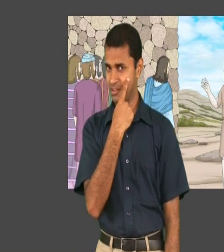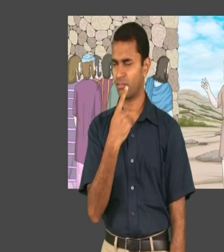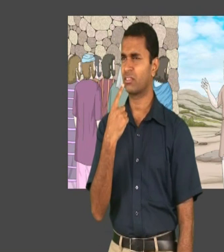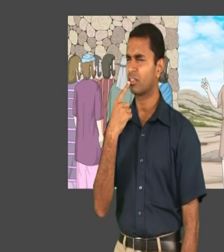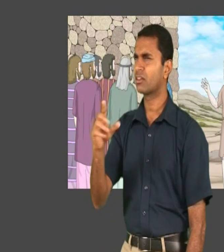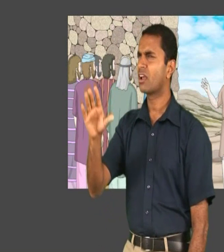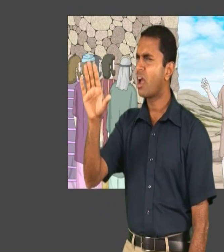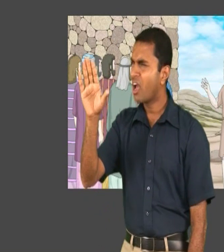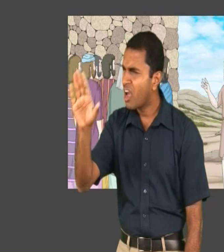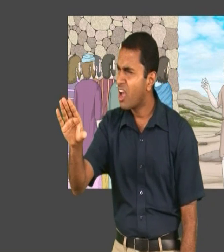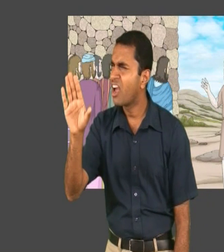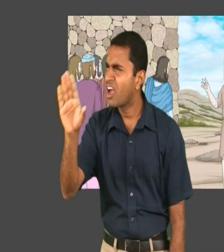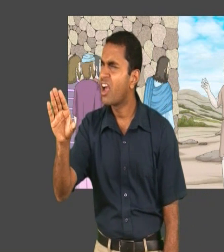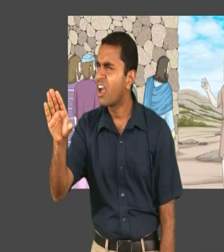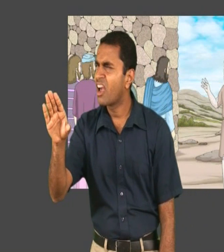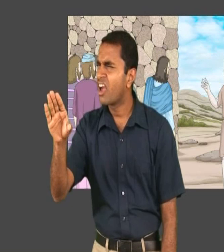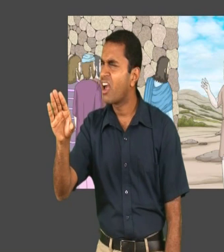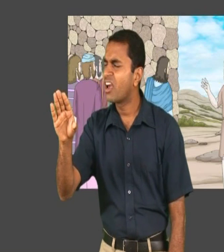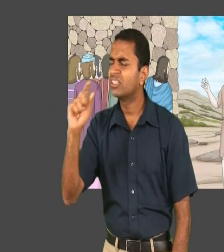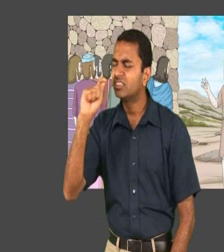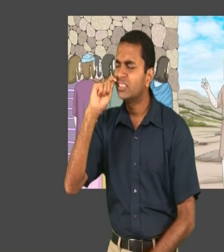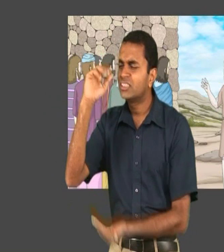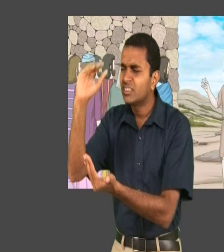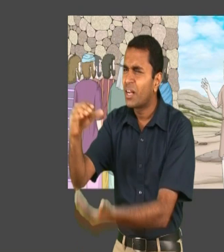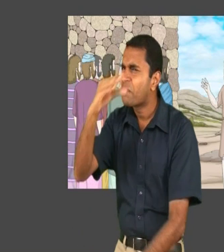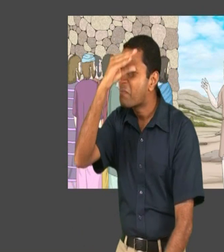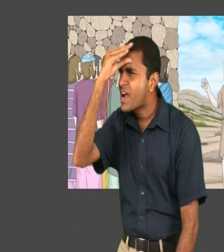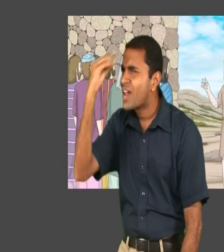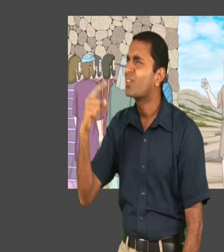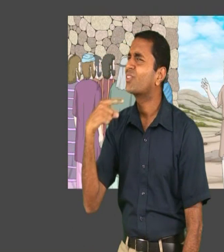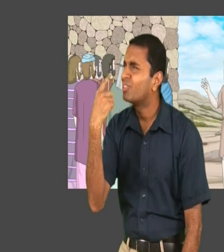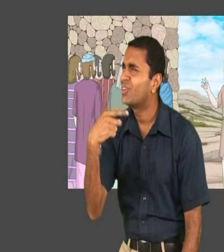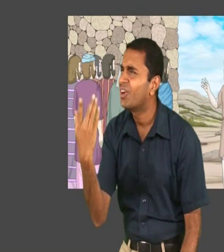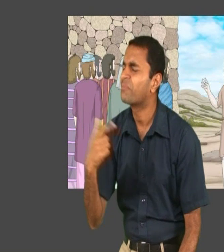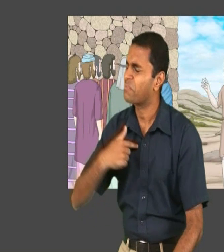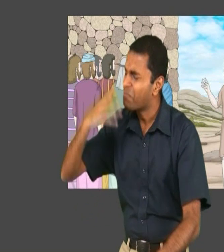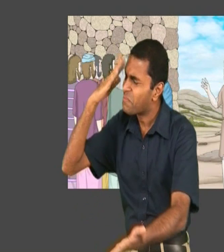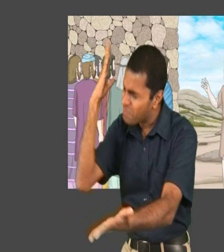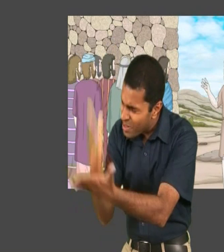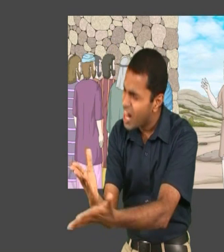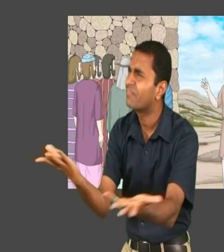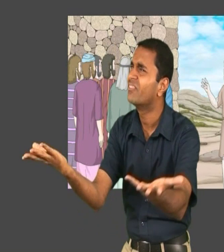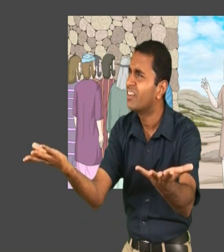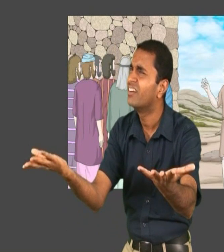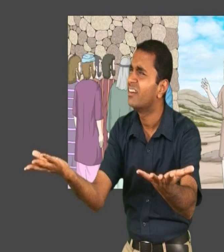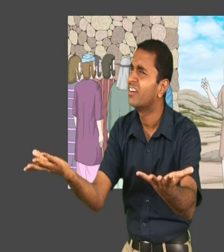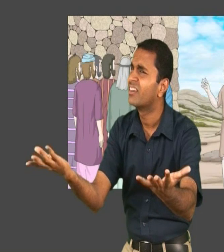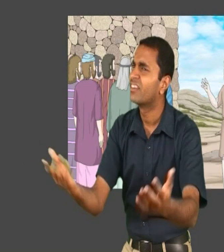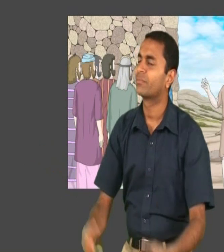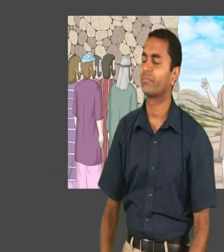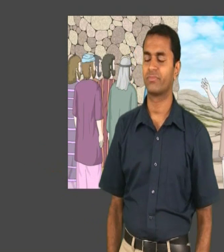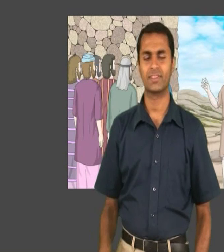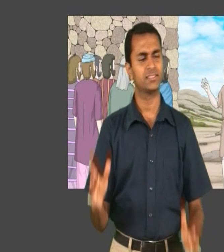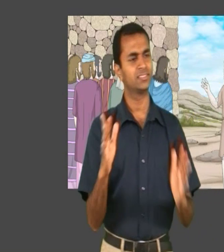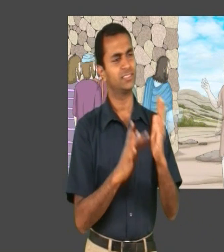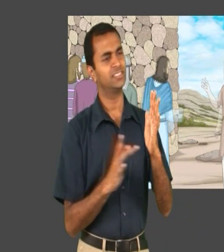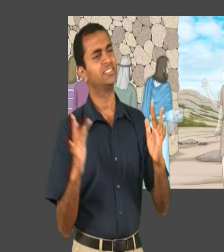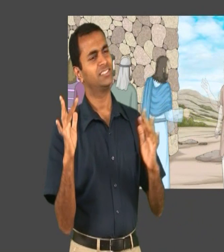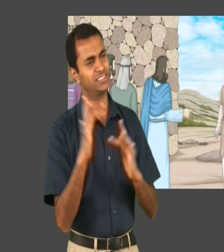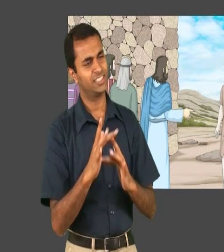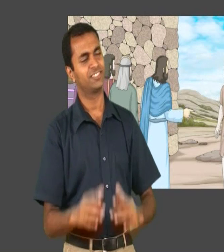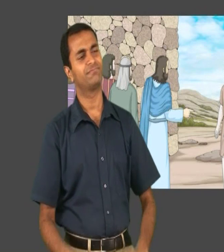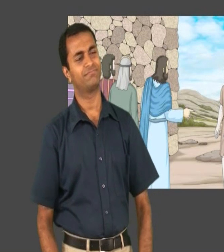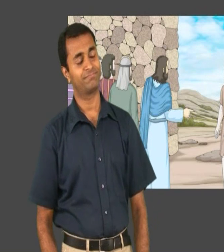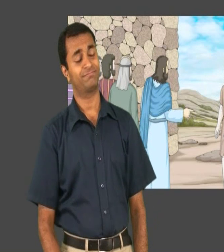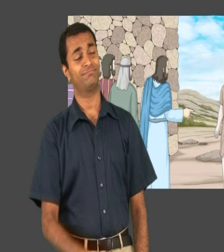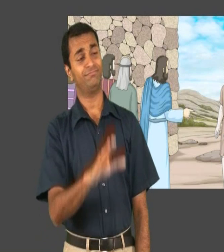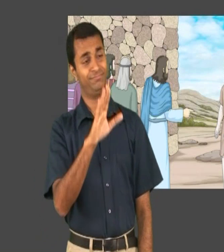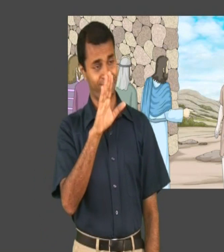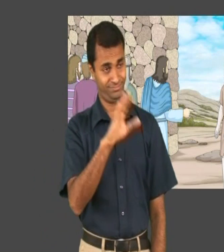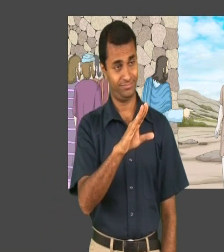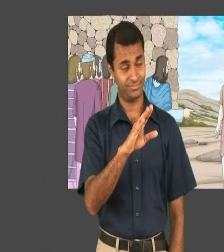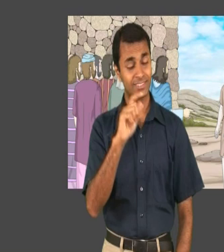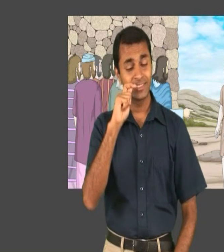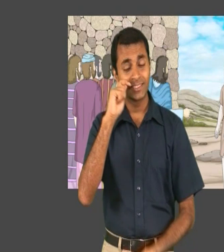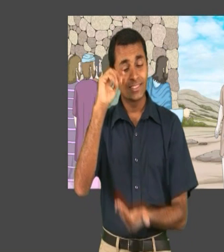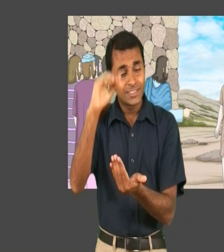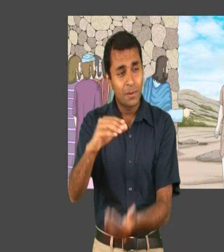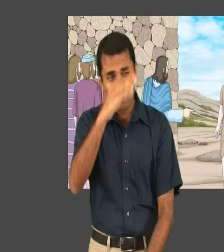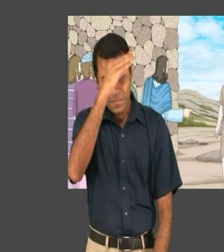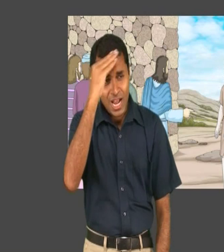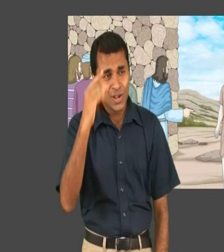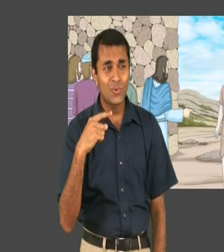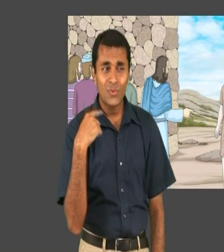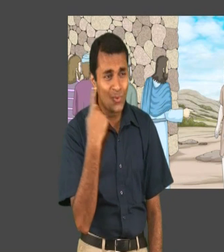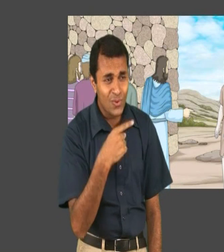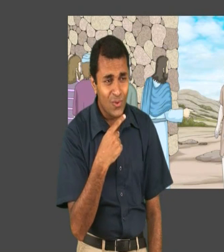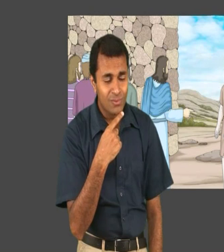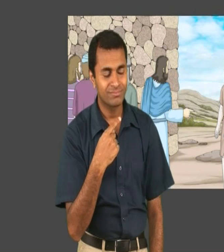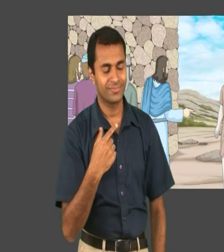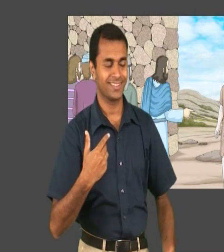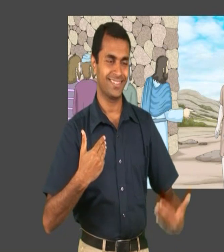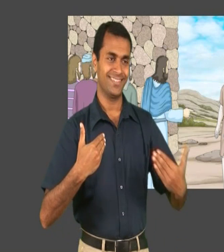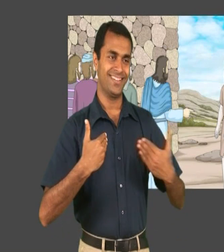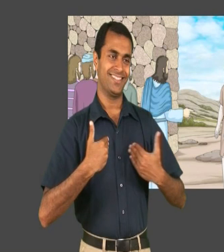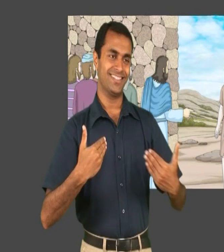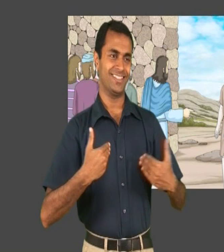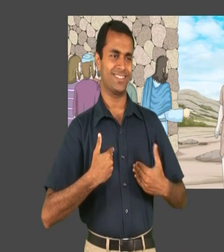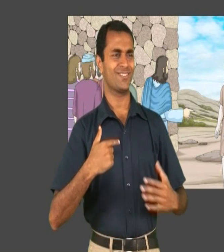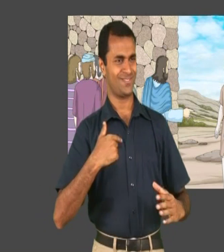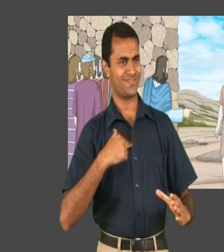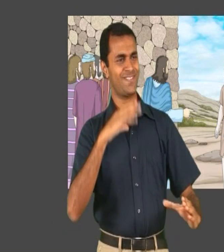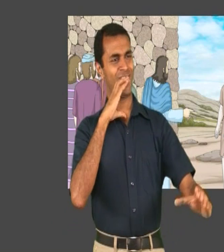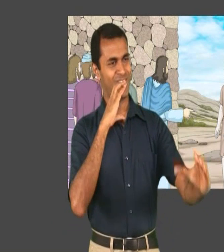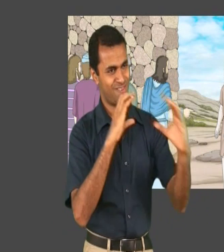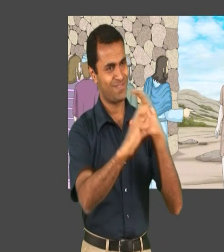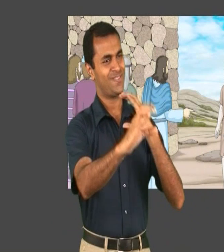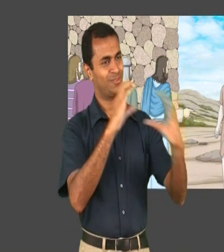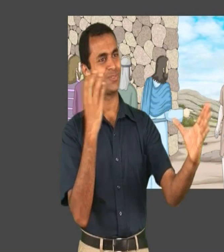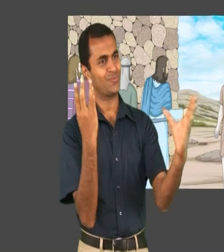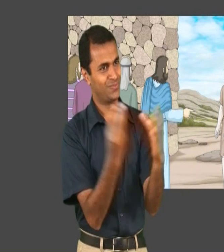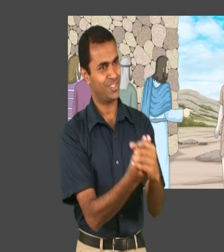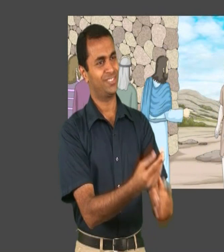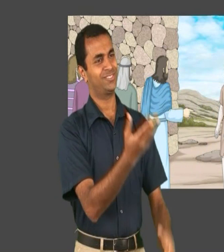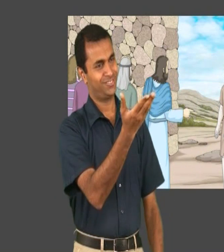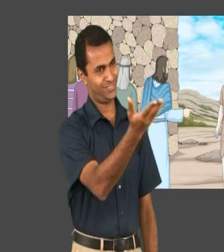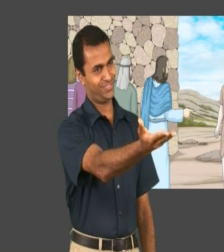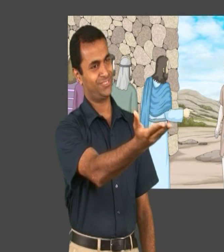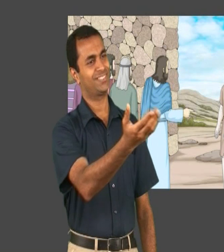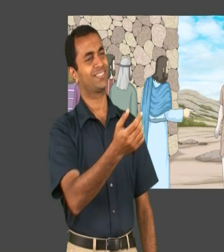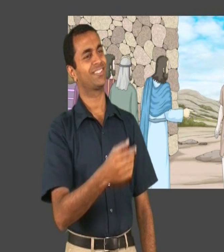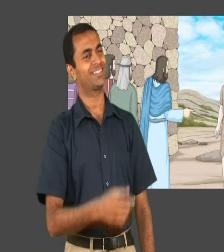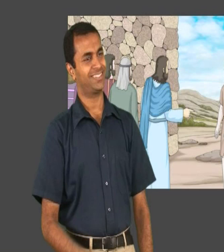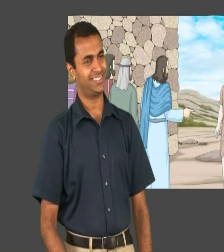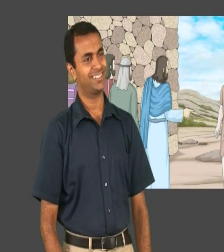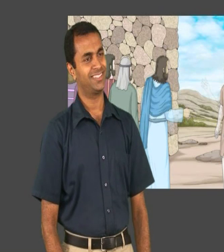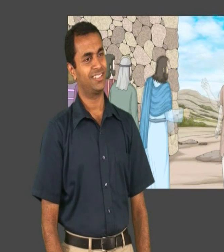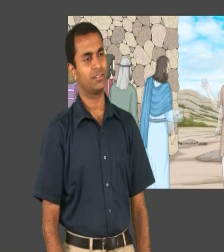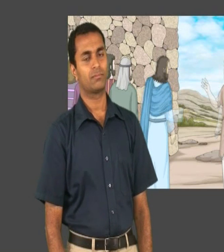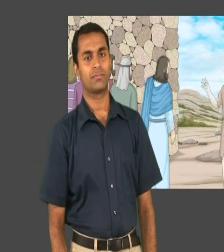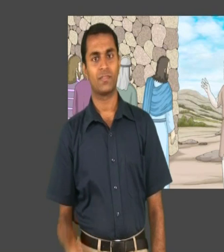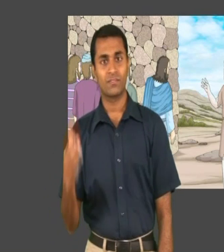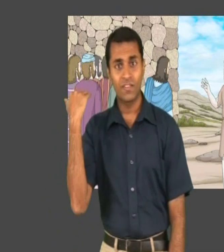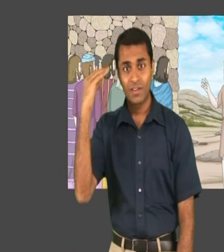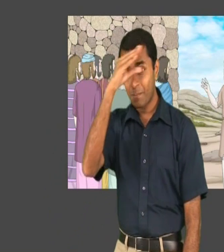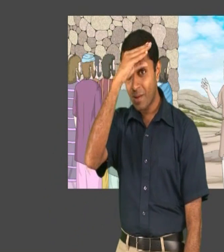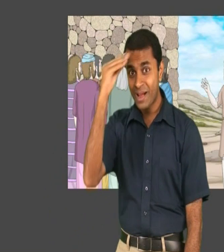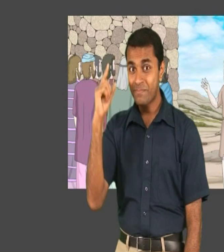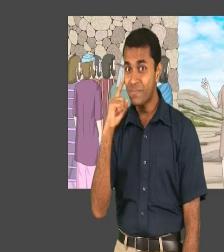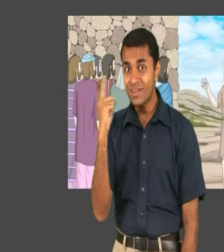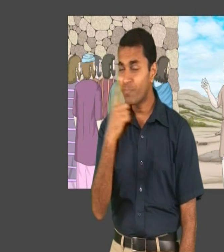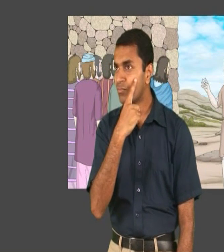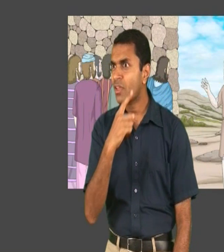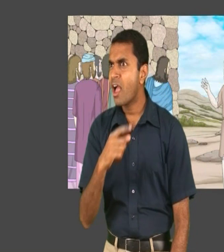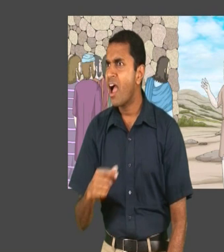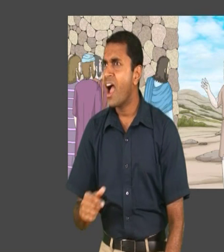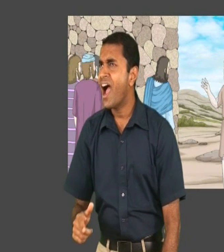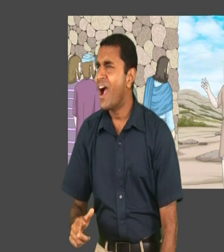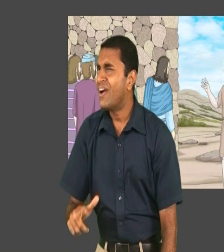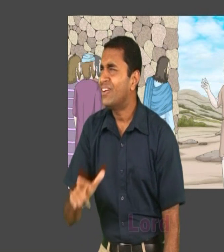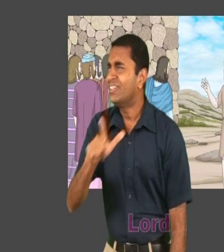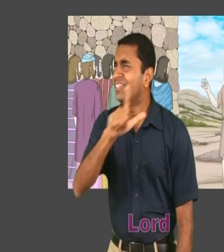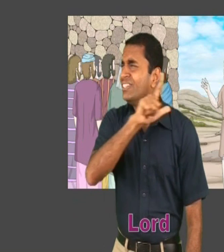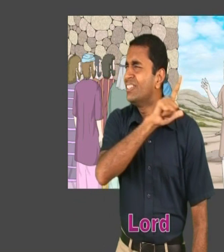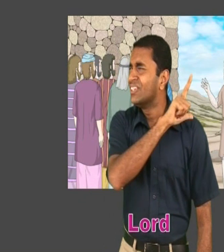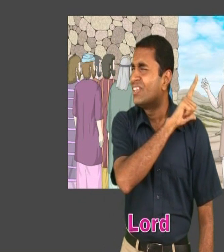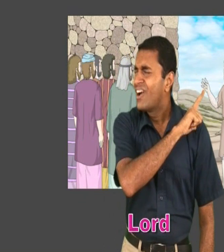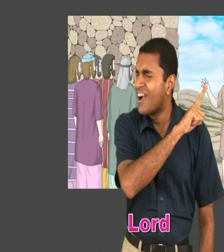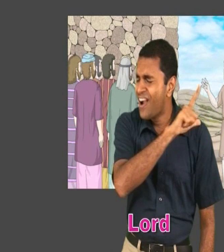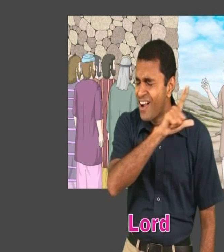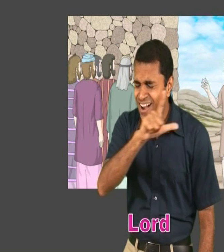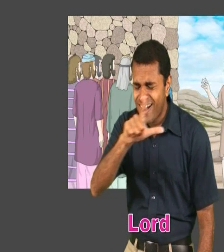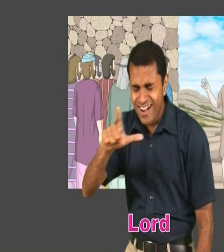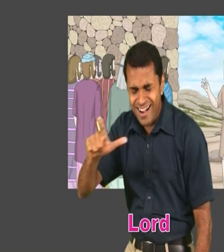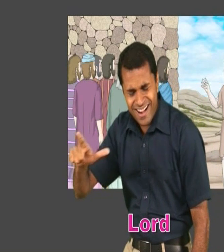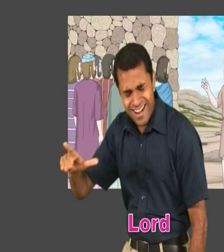he replied. “Tell me so that I may believe in Him.” “You have already seen Him,” Jesus answered. “He is the One speaking with you.”